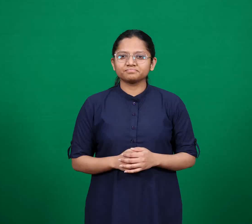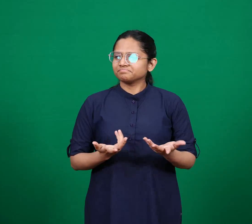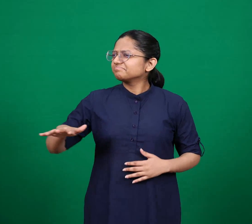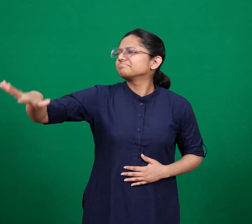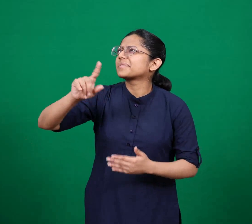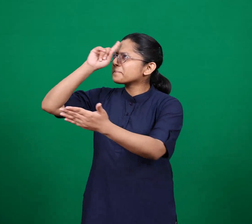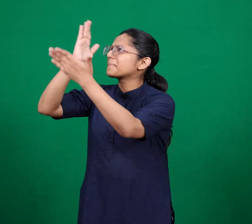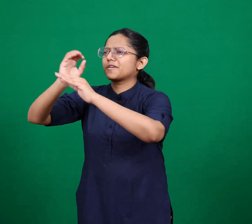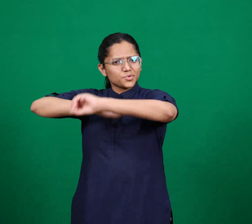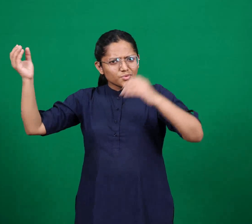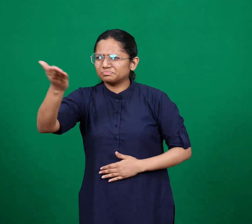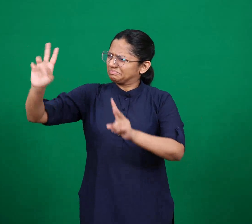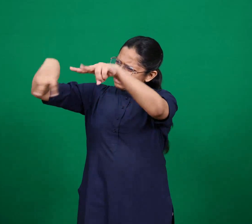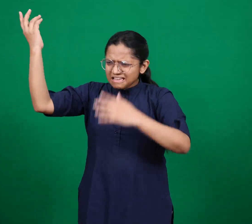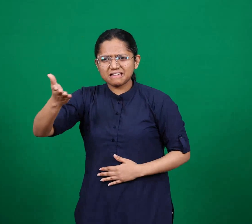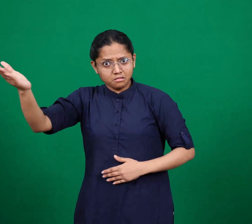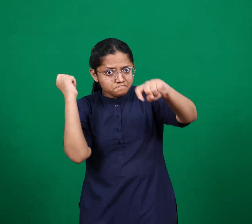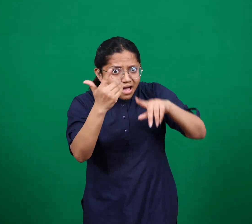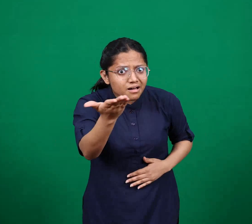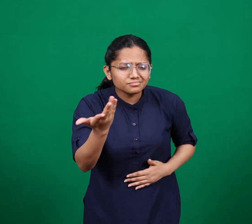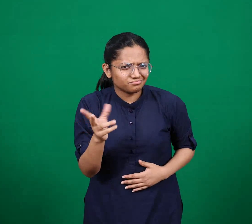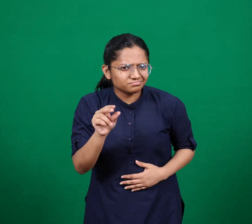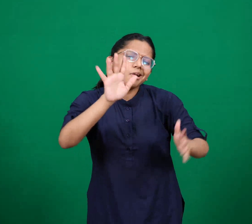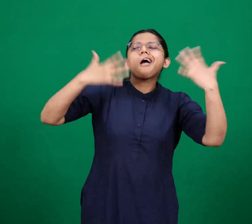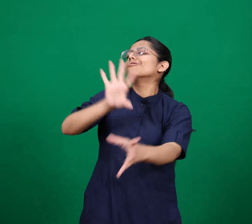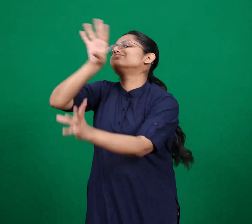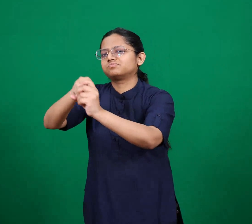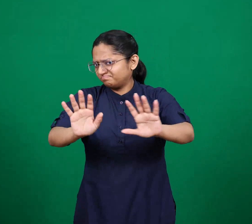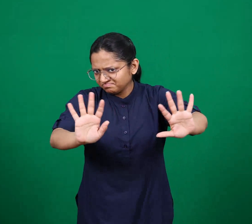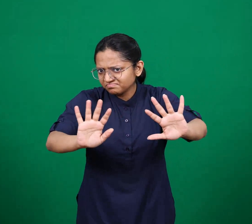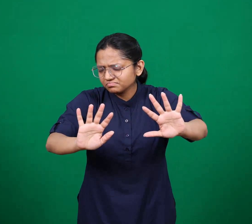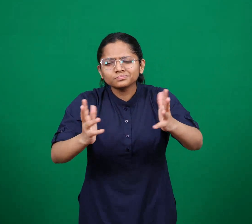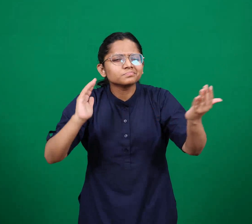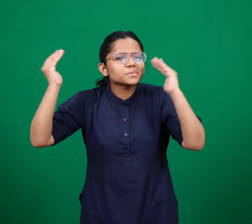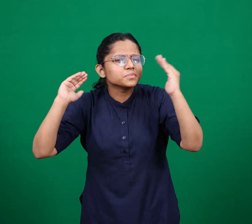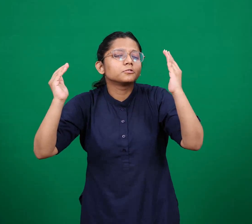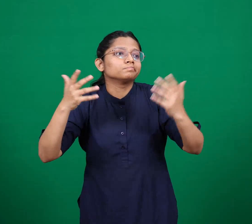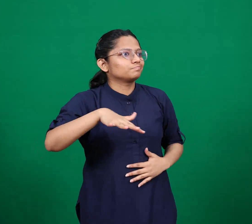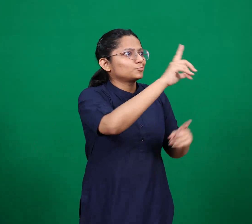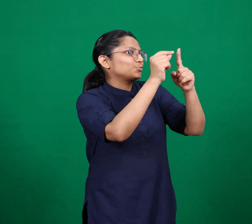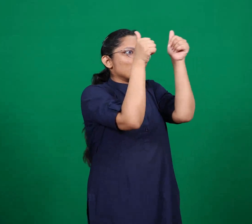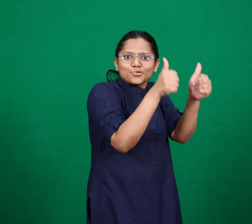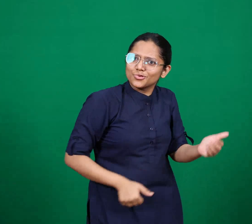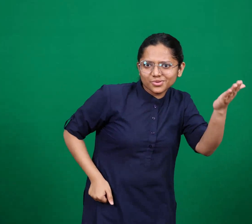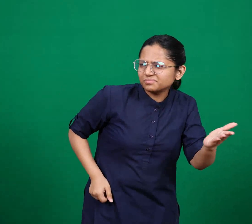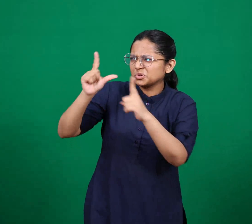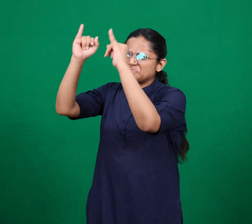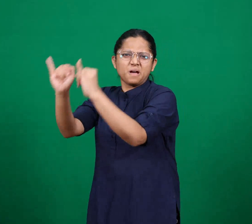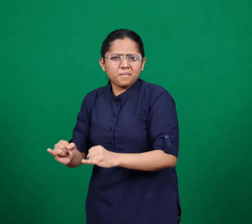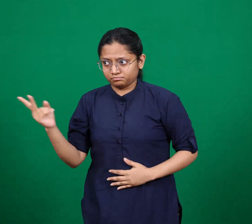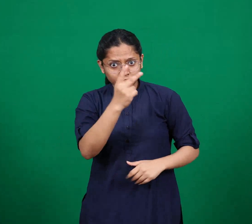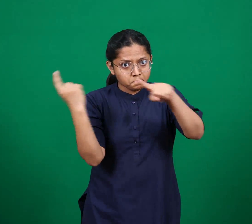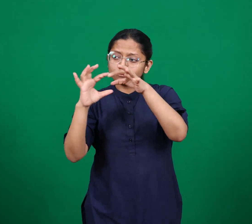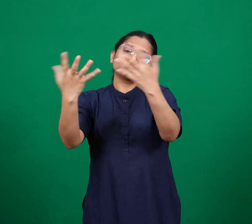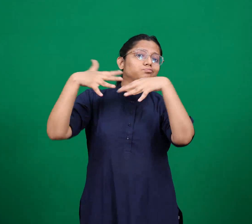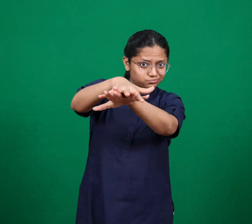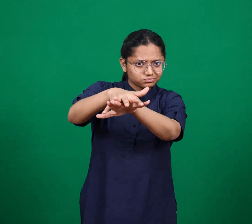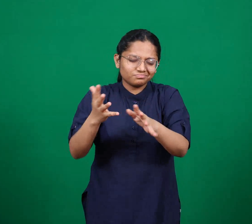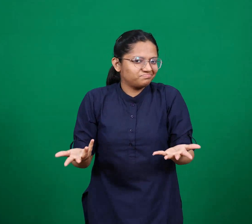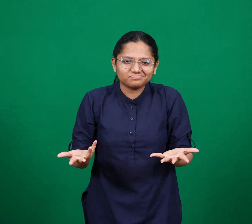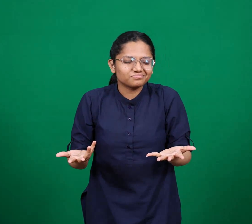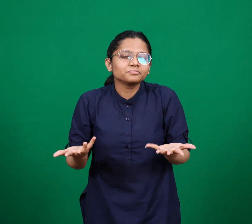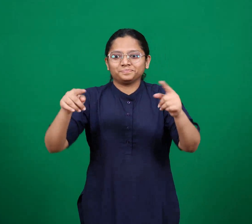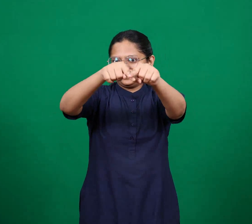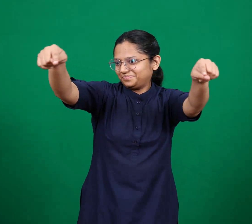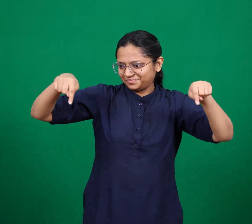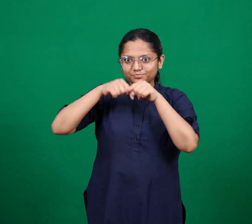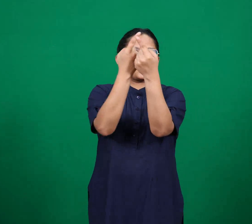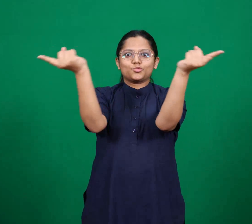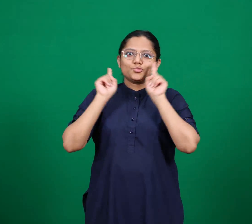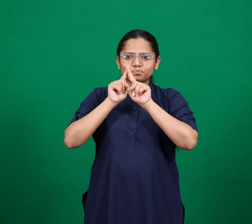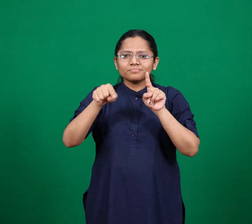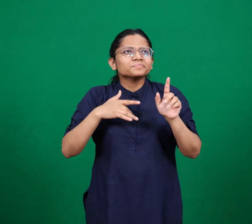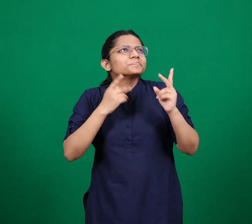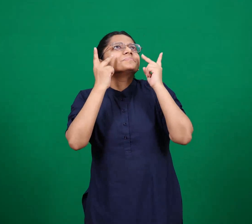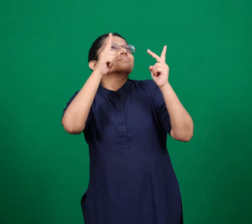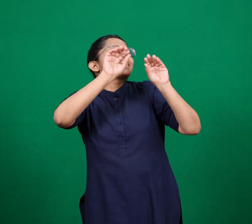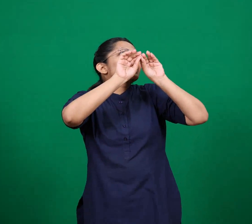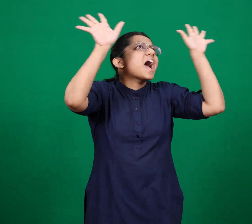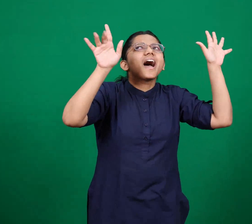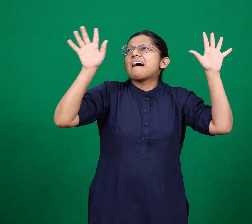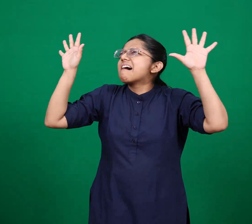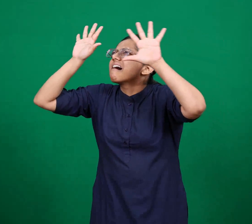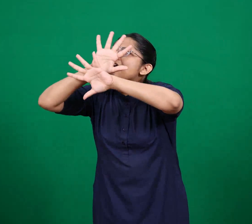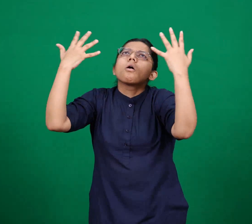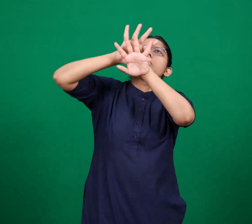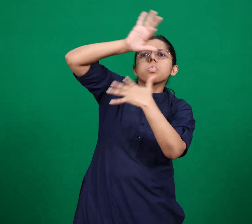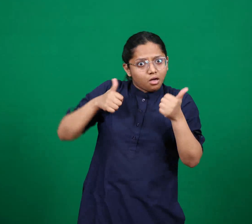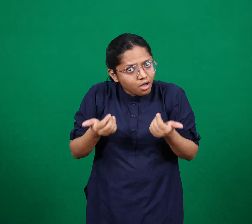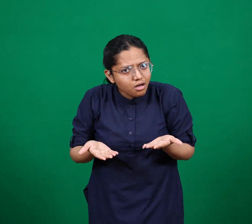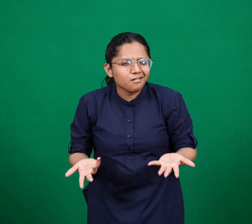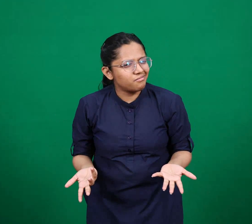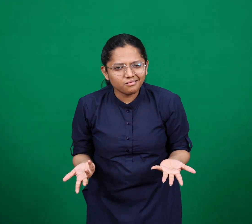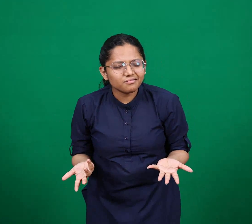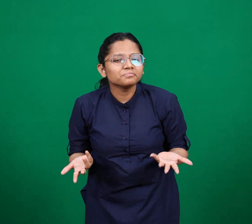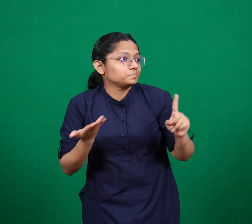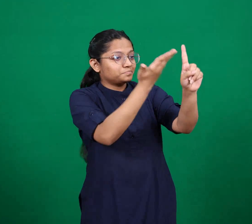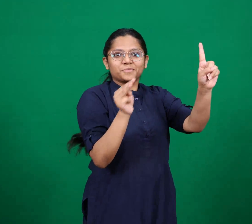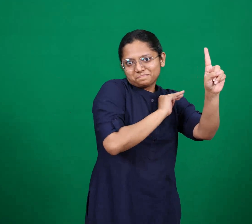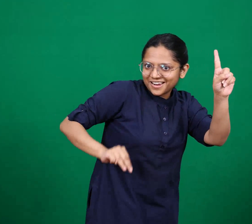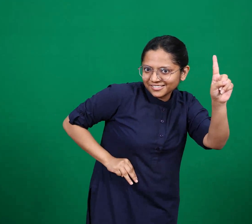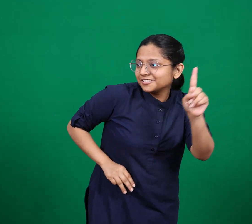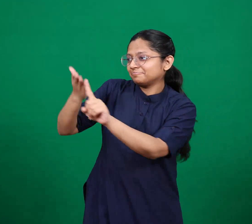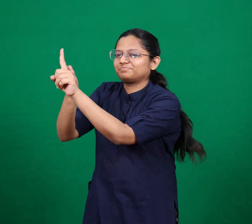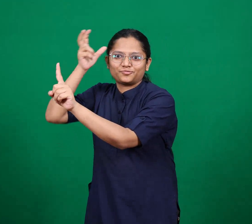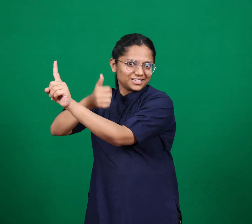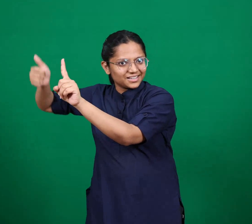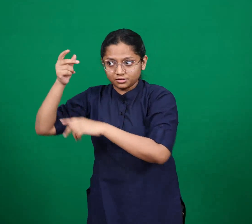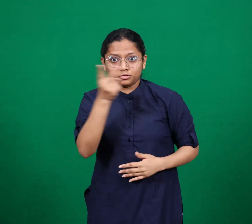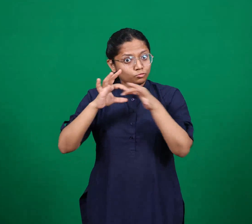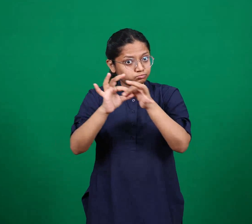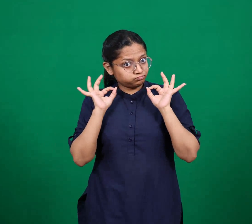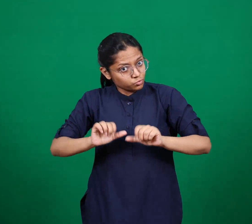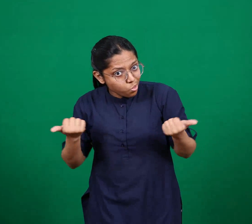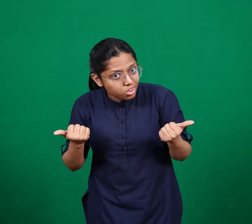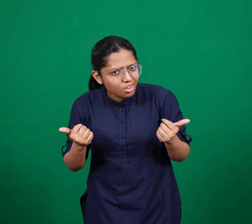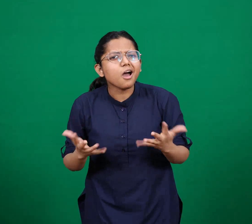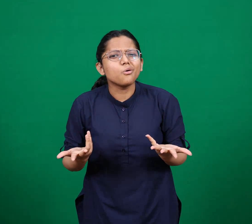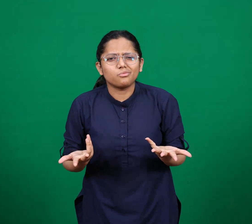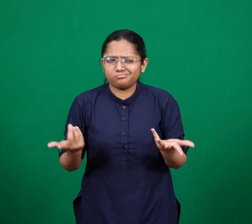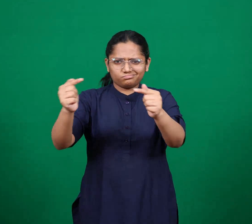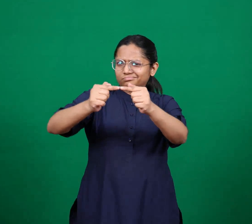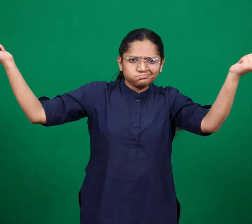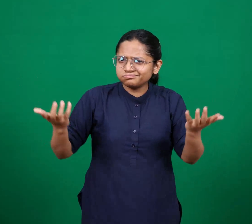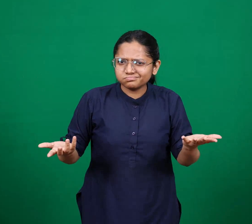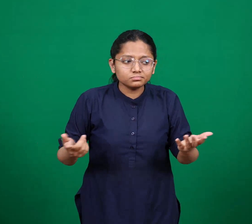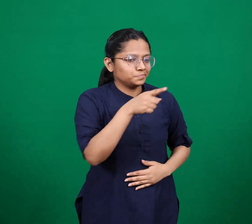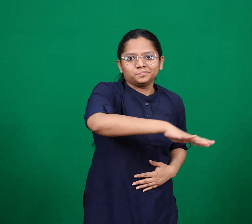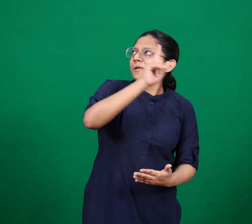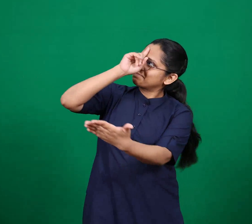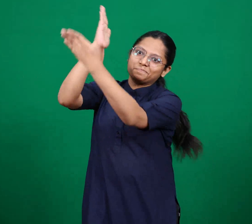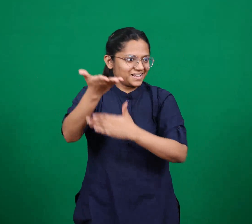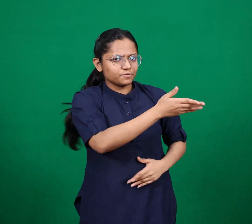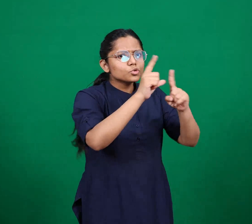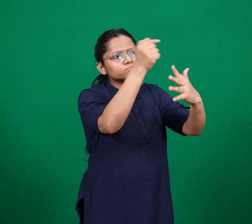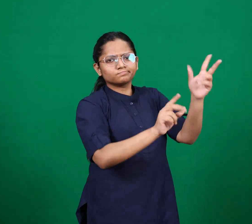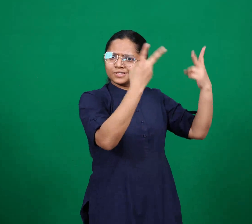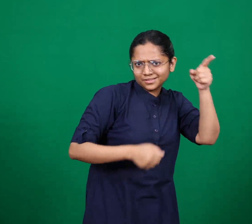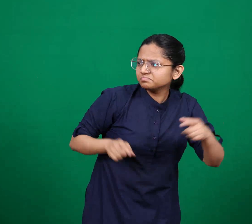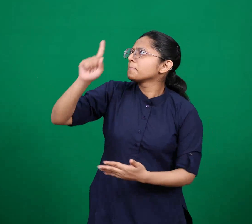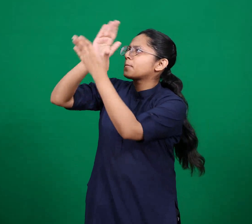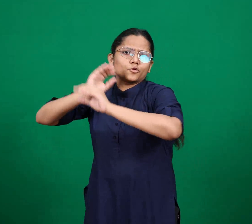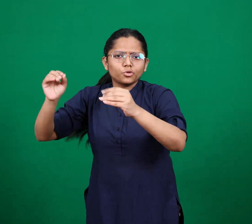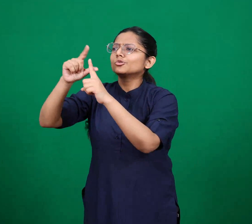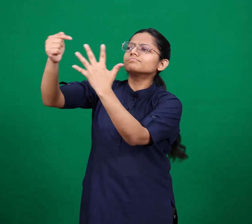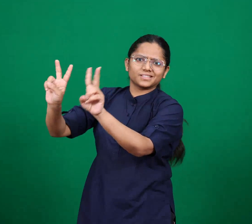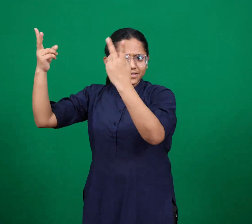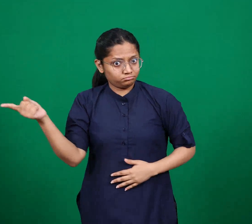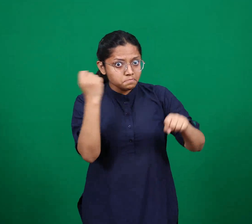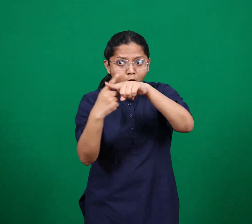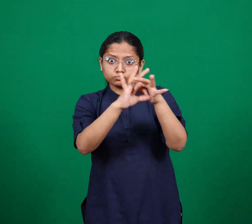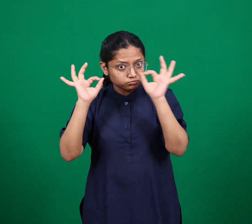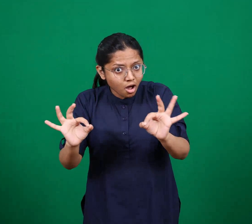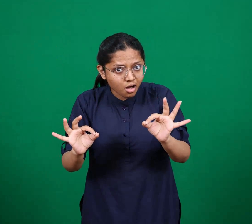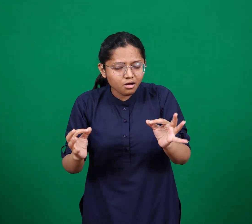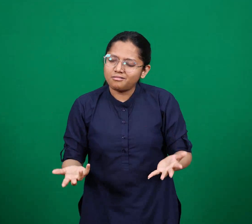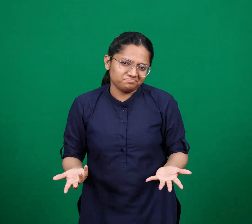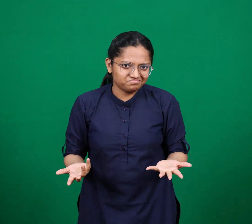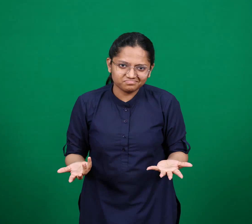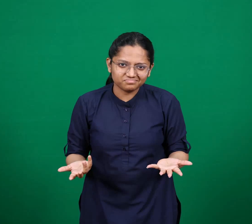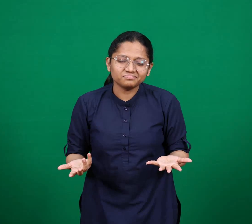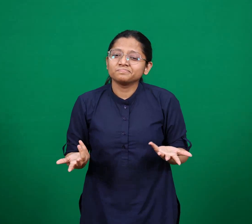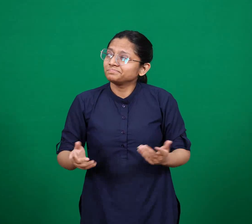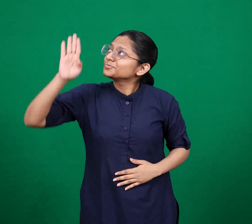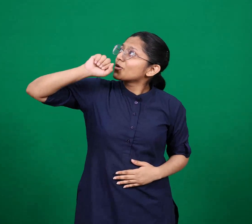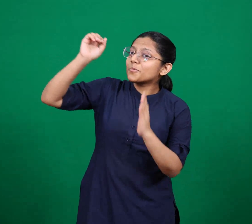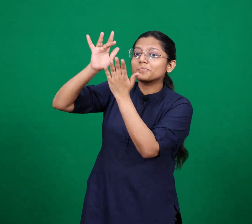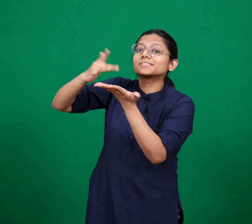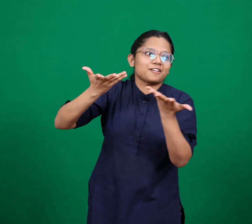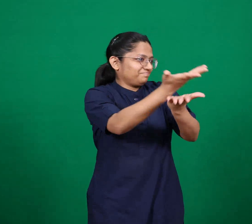Do not be unequally yoked with unbelievers. For what partnership can righteousness have with wickedness? Or what fellowship does light have with darkness? What harmony is there between Christ and Belial?